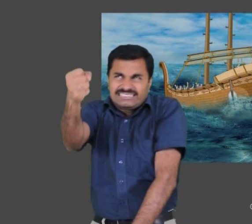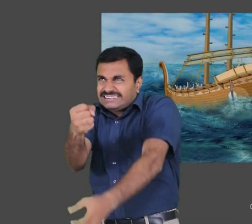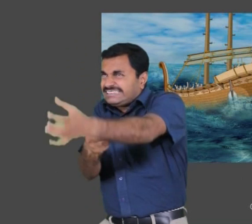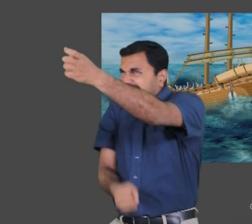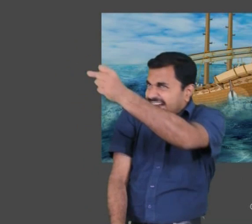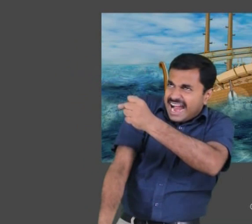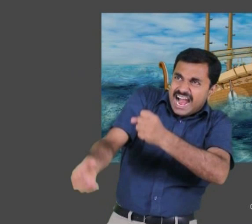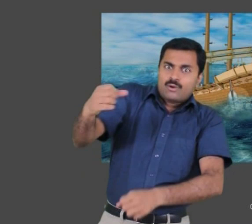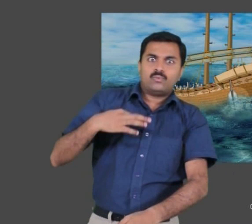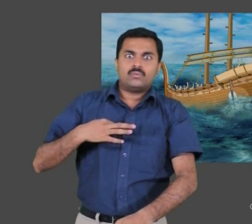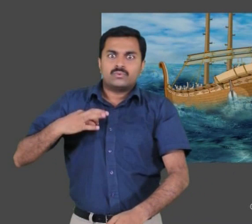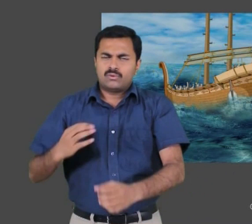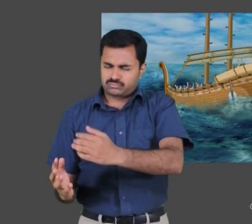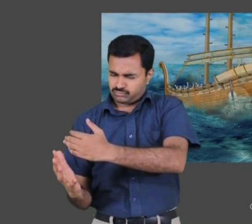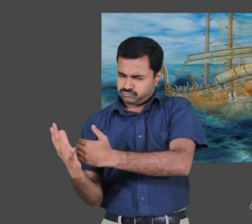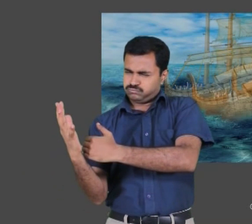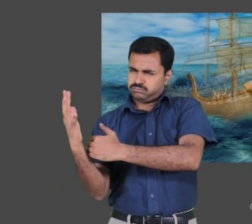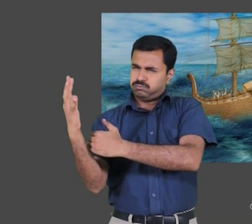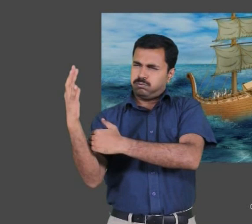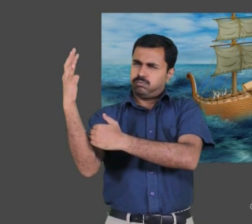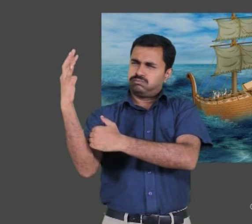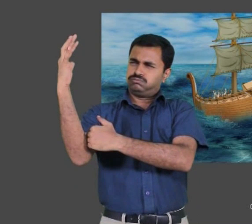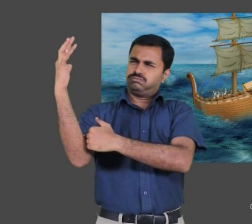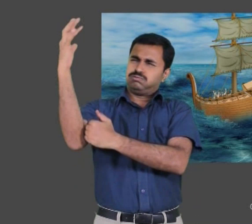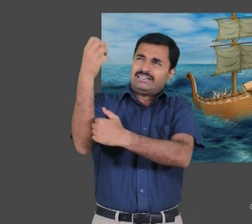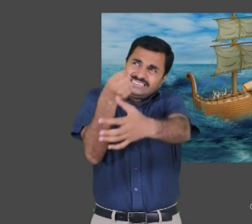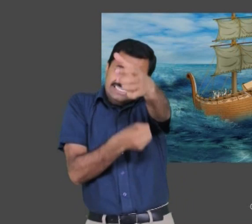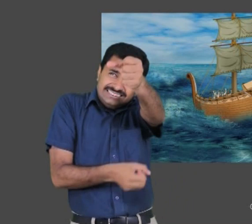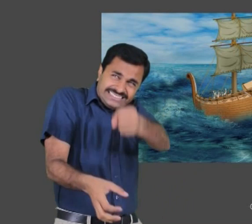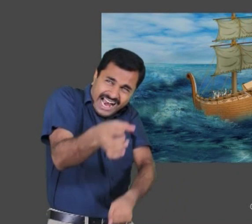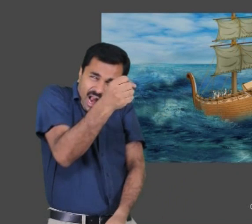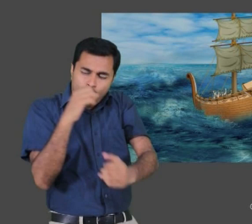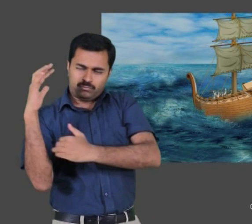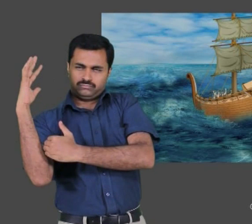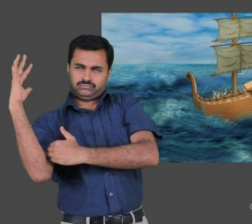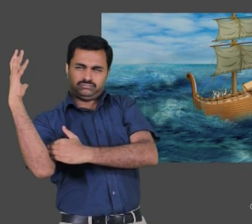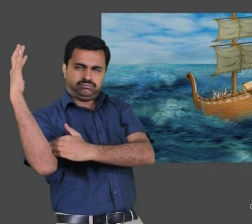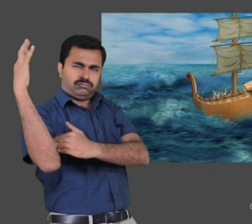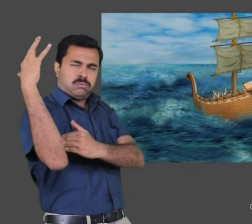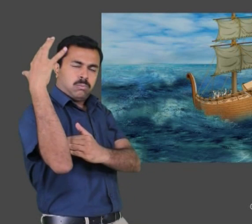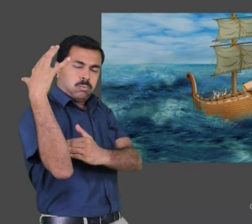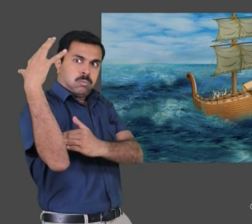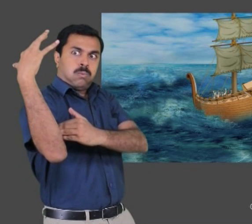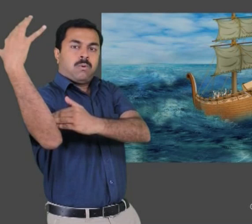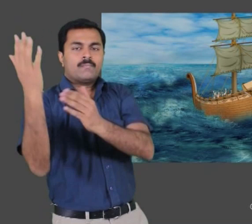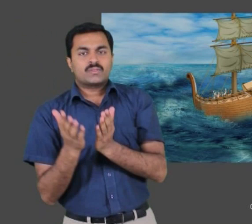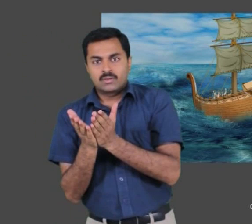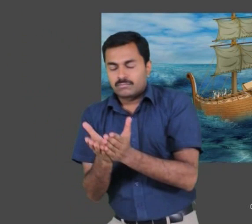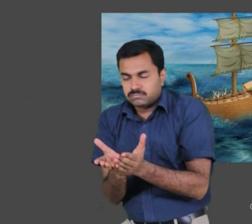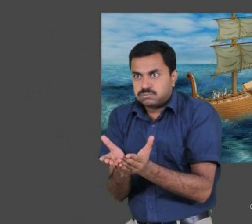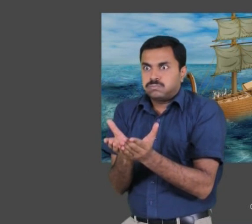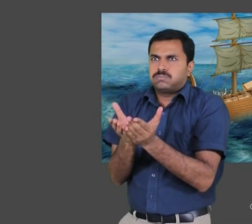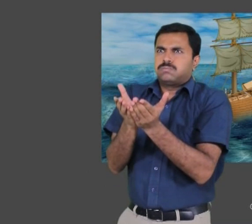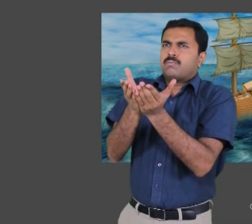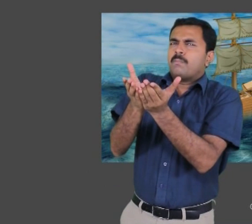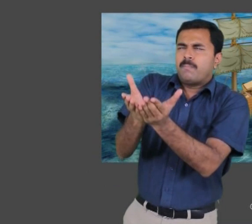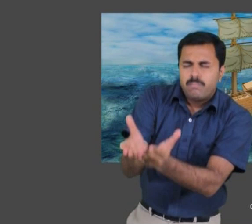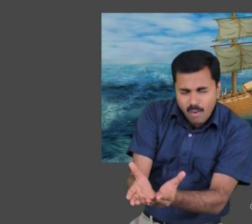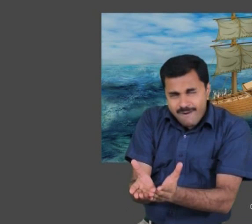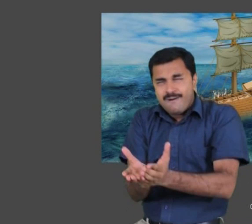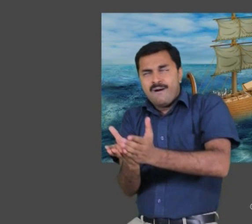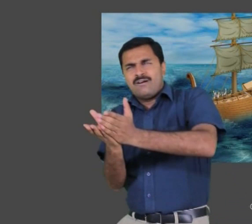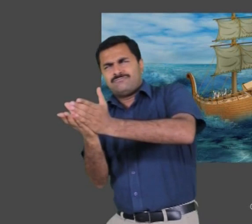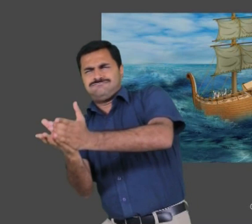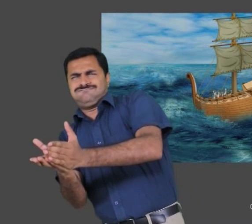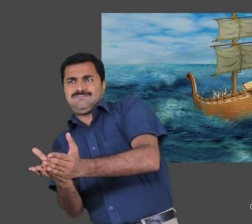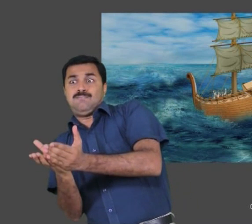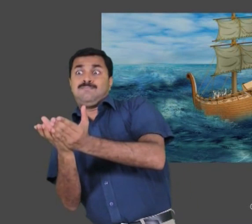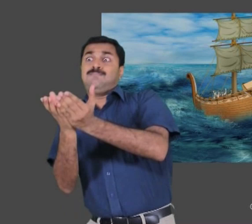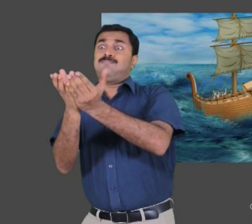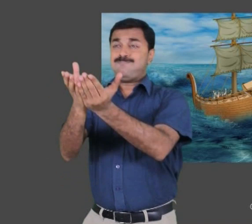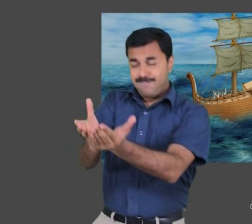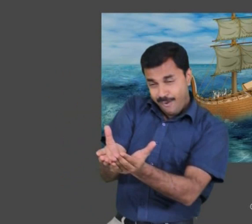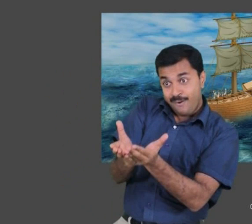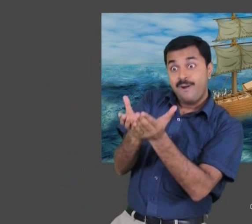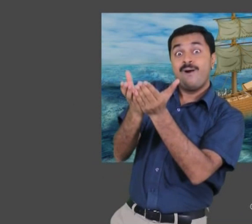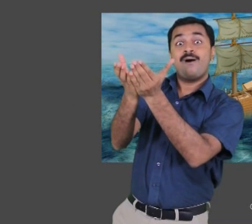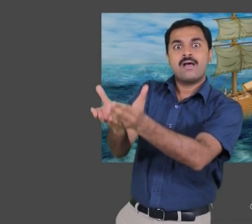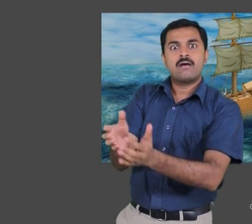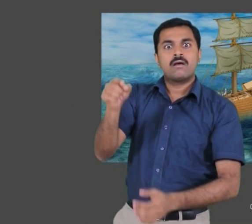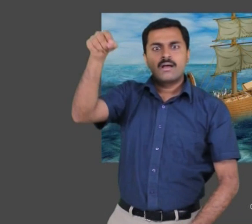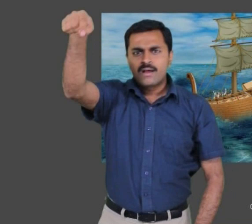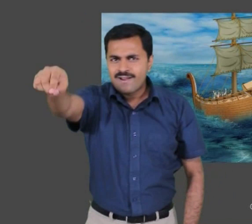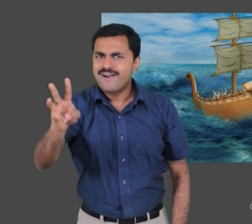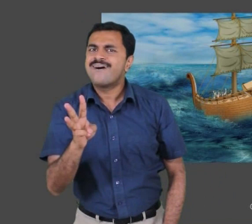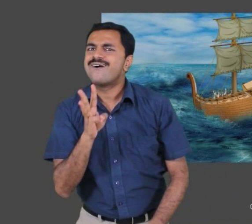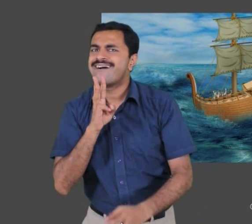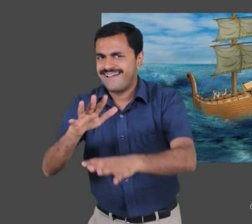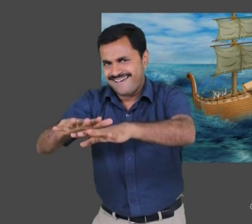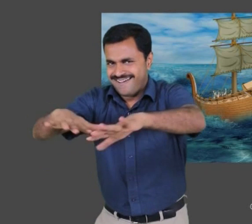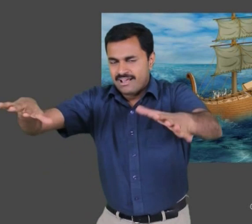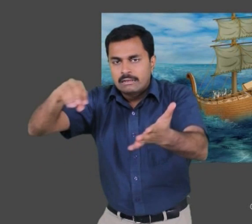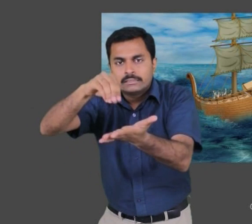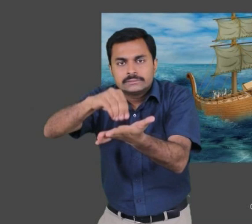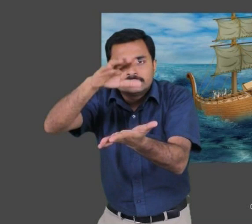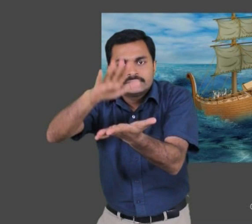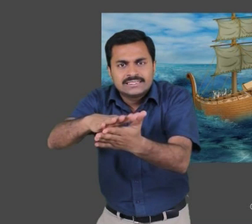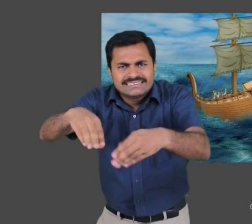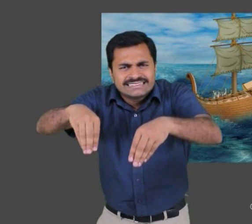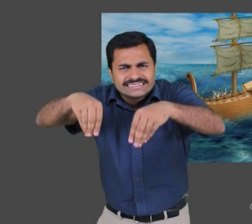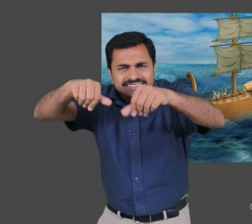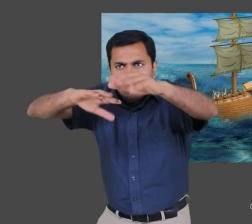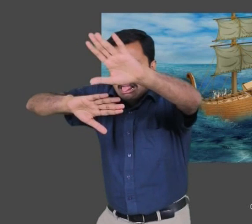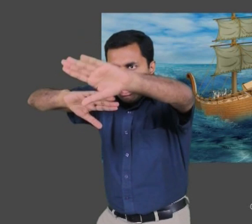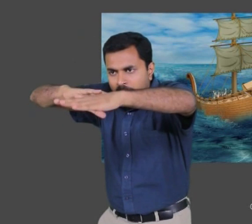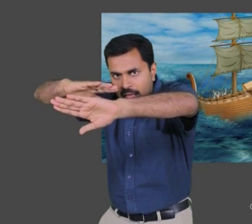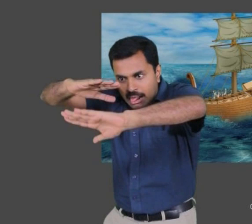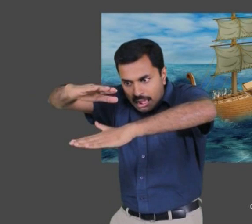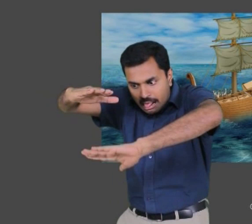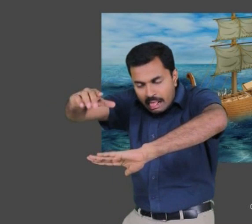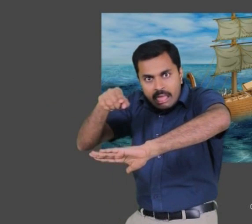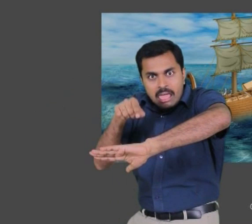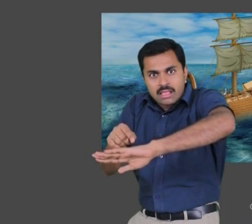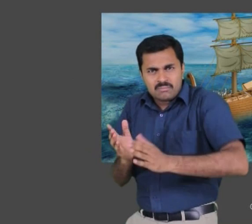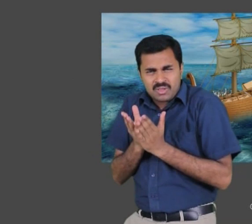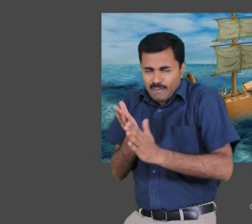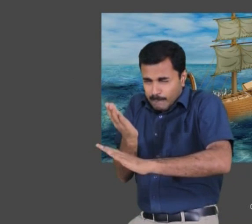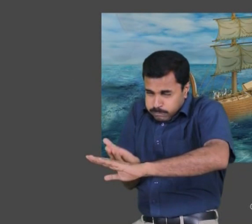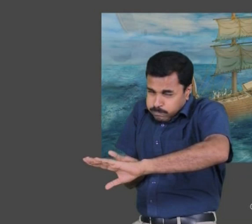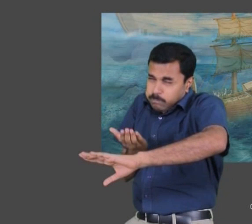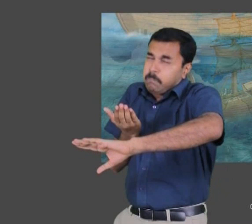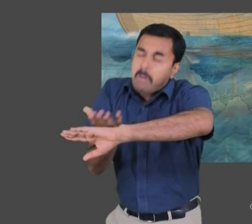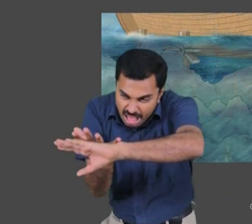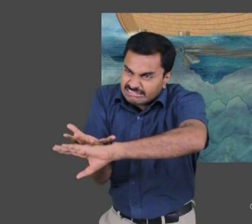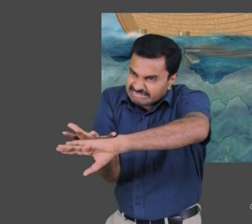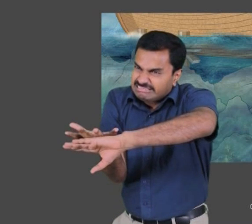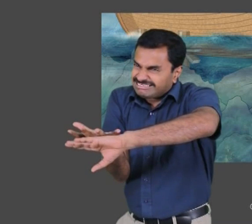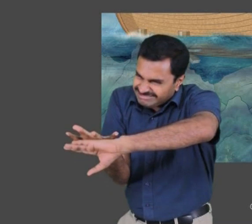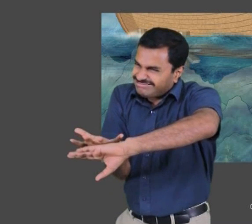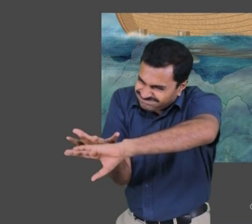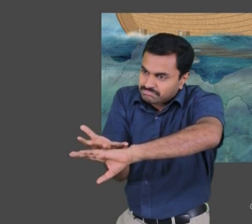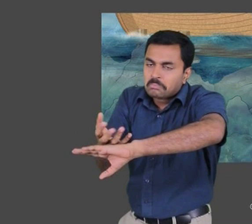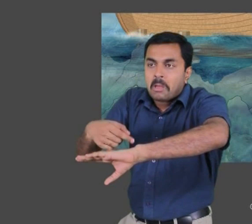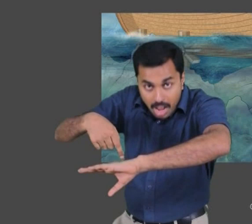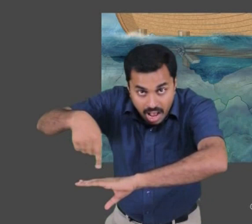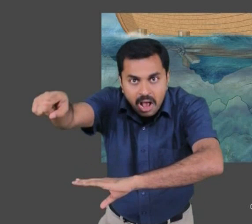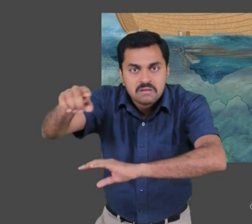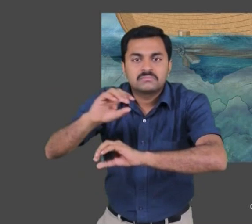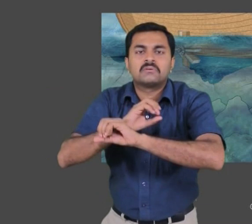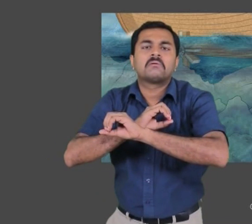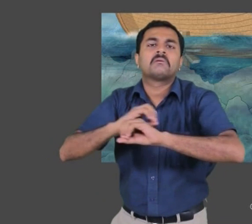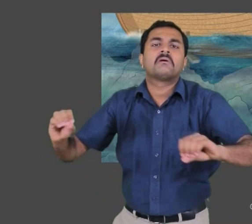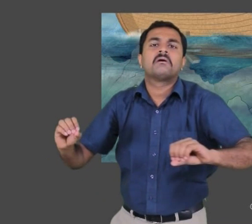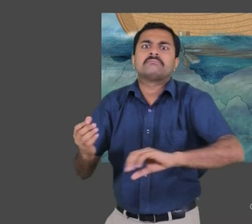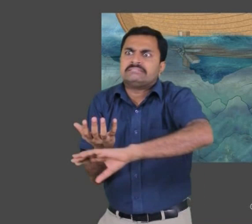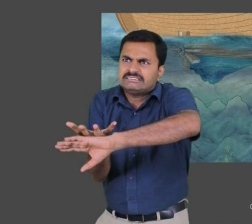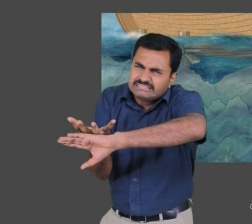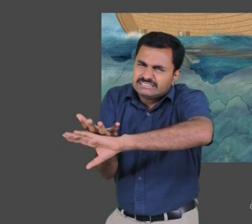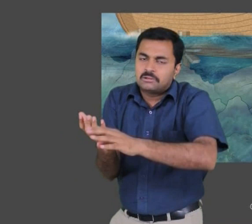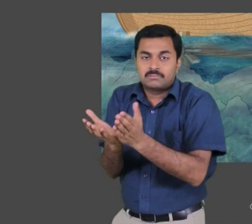Then they hoisted the foresail to the wind and made for the beach. But the vessel struck a sandbar and ran aground.